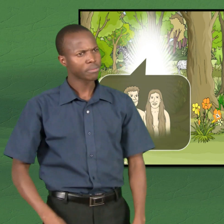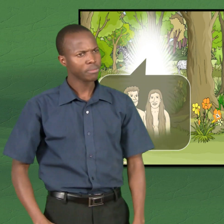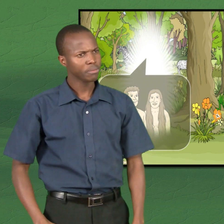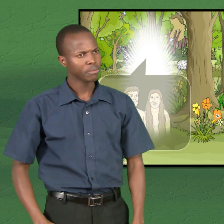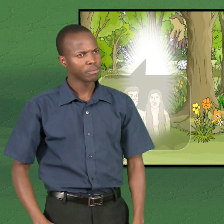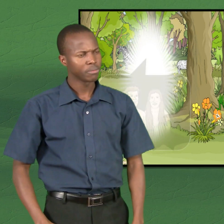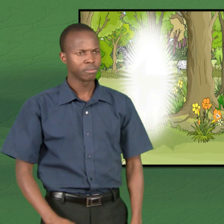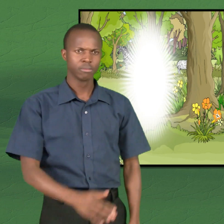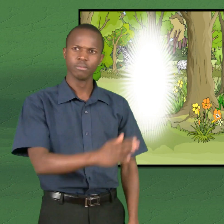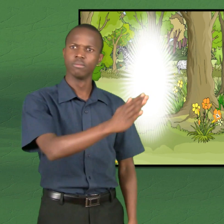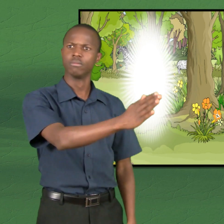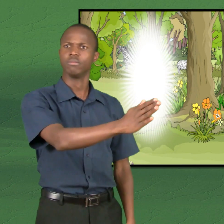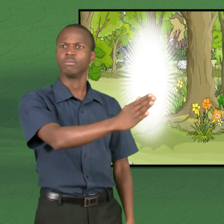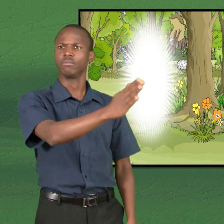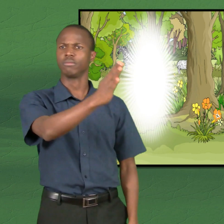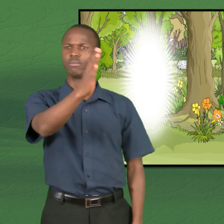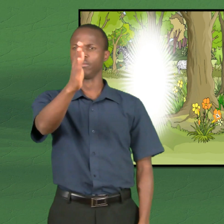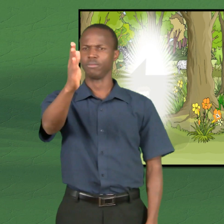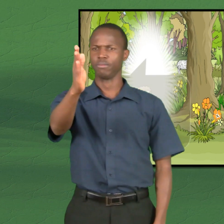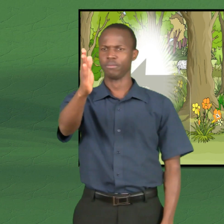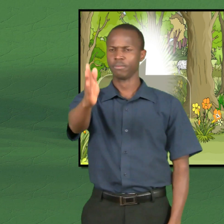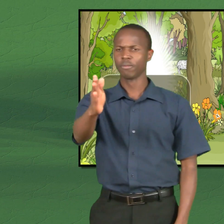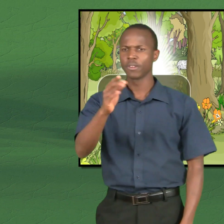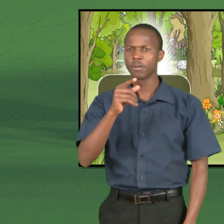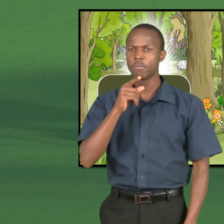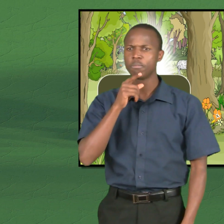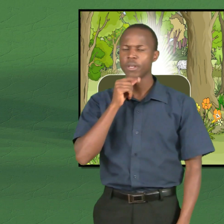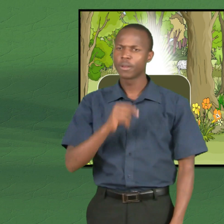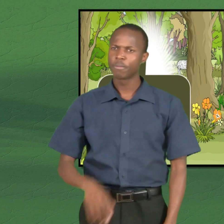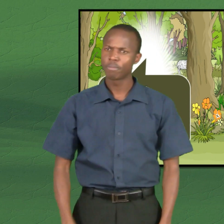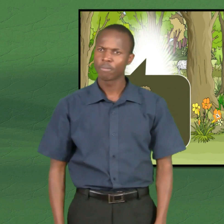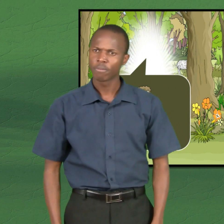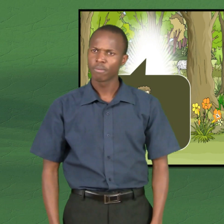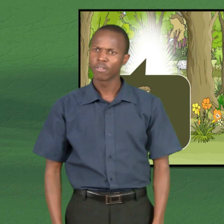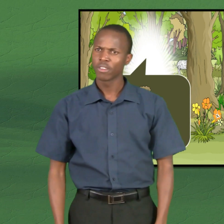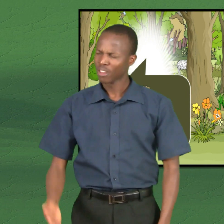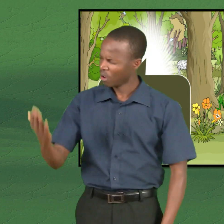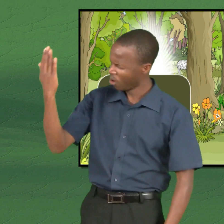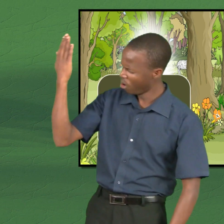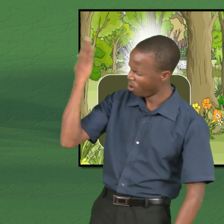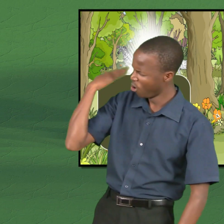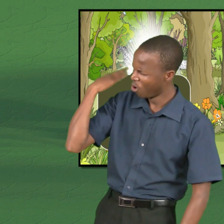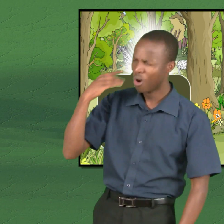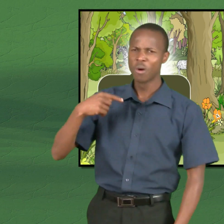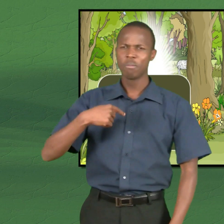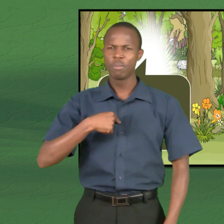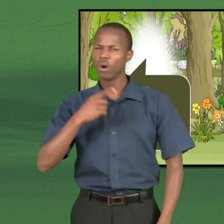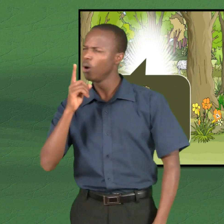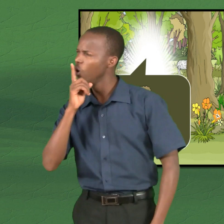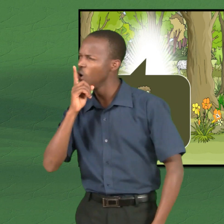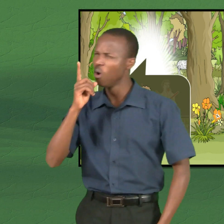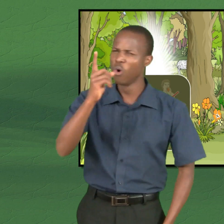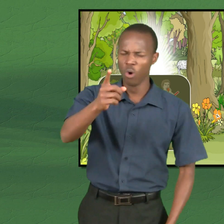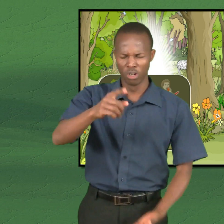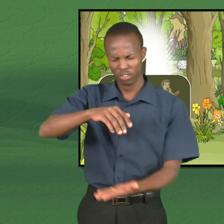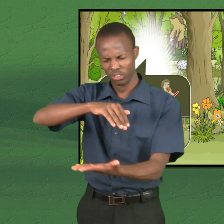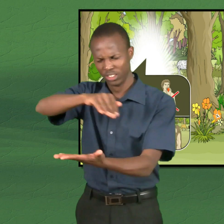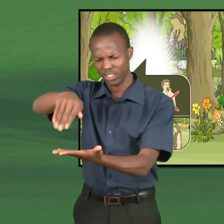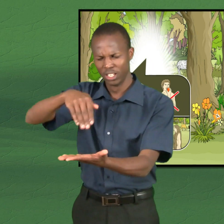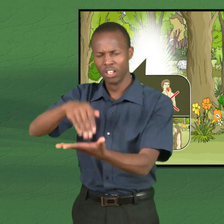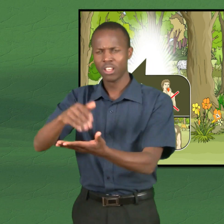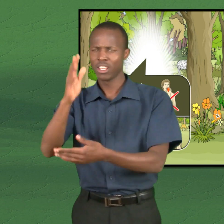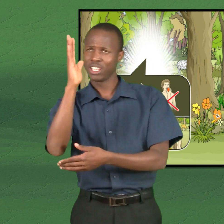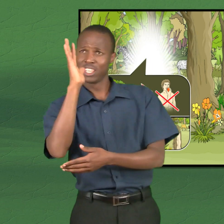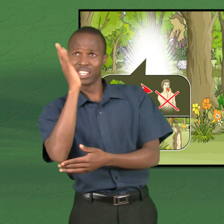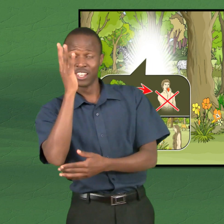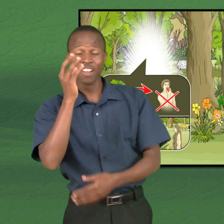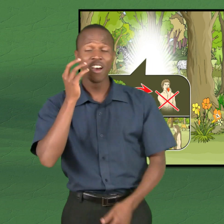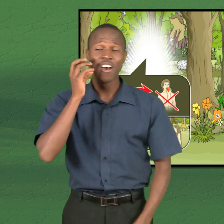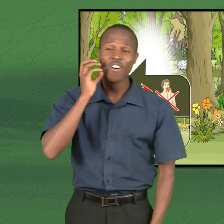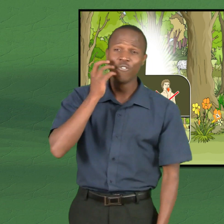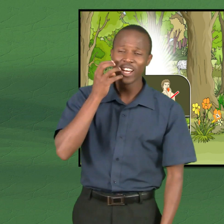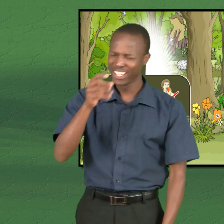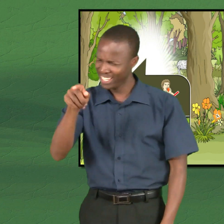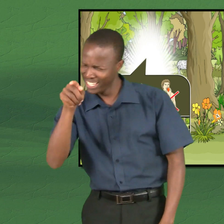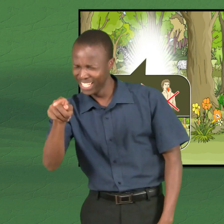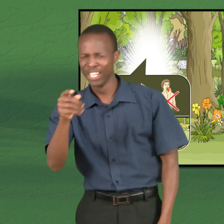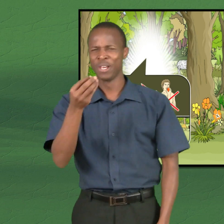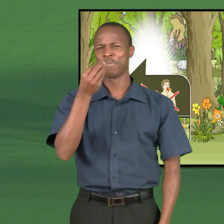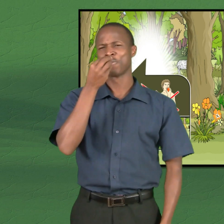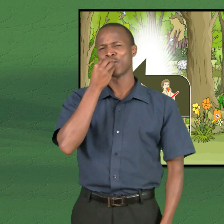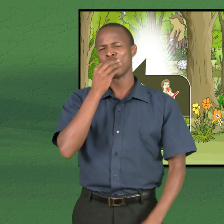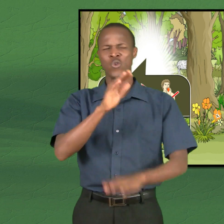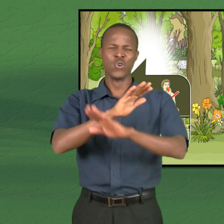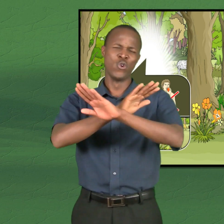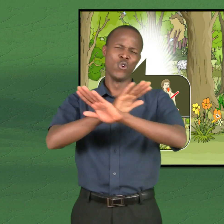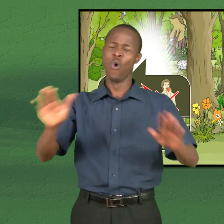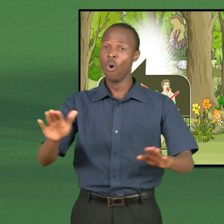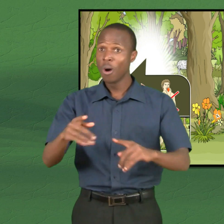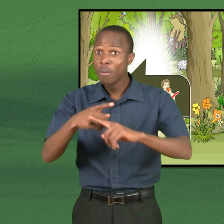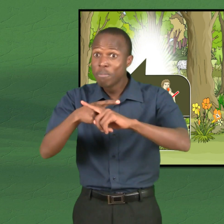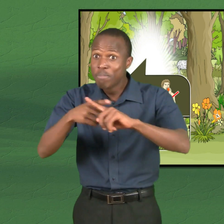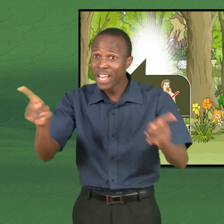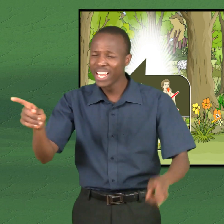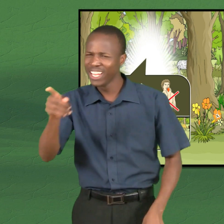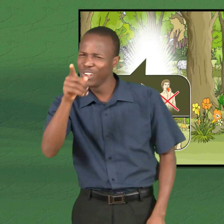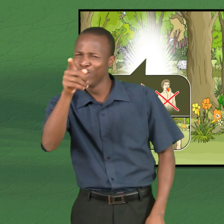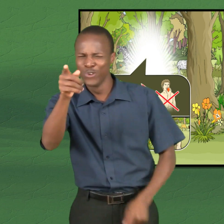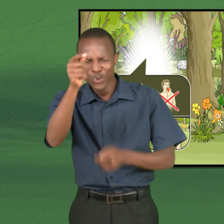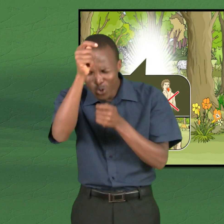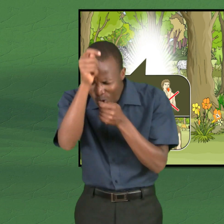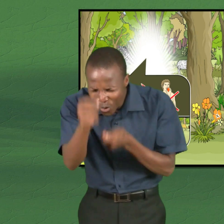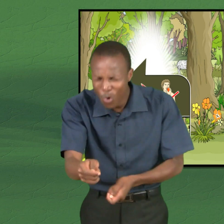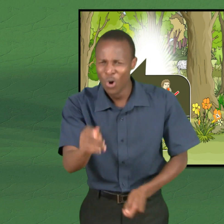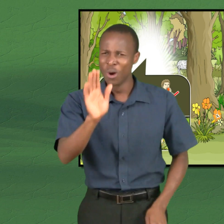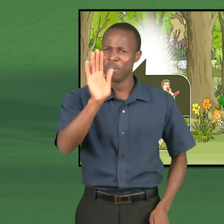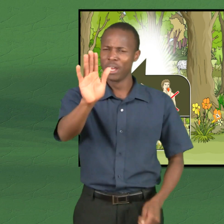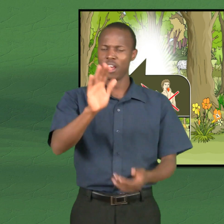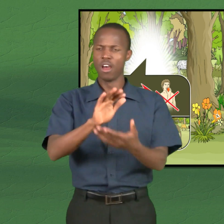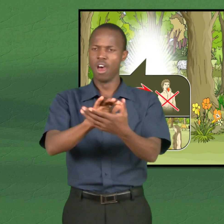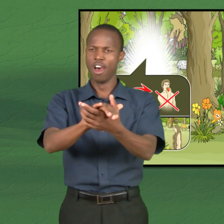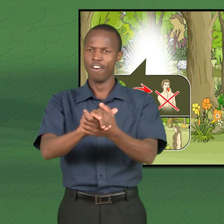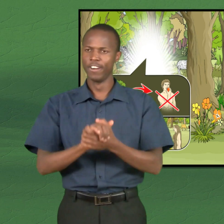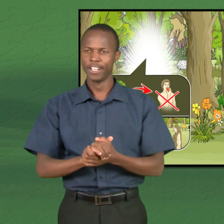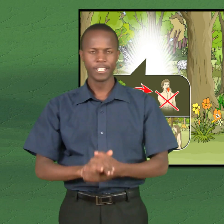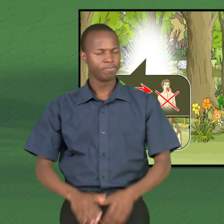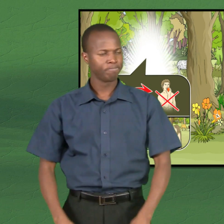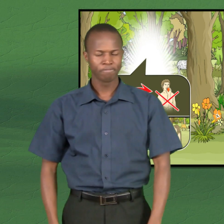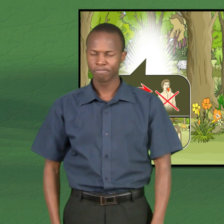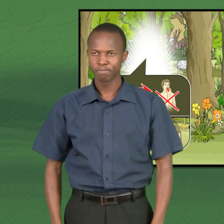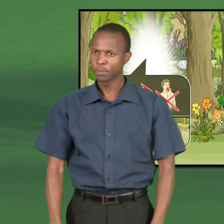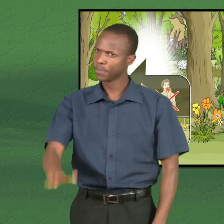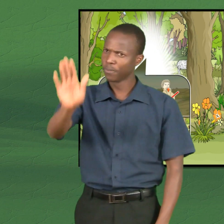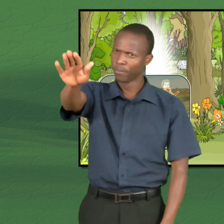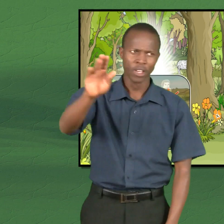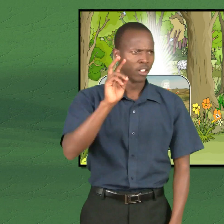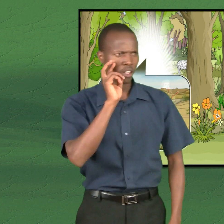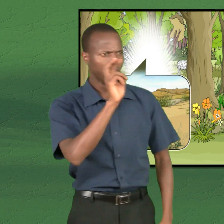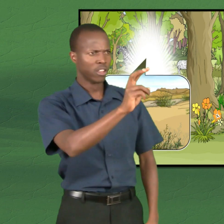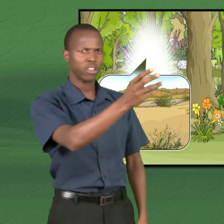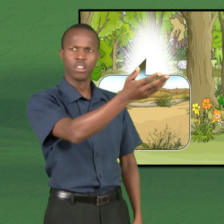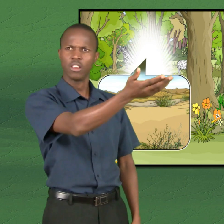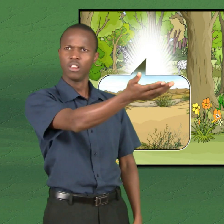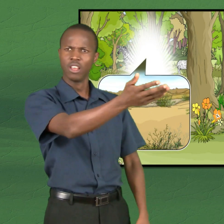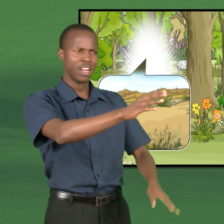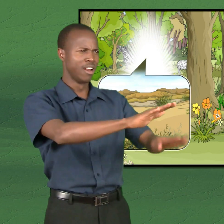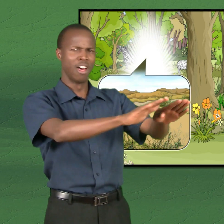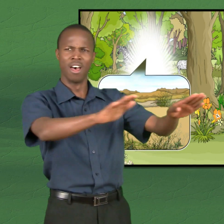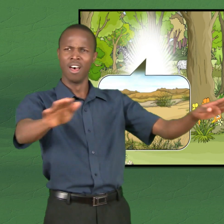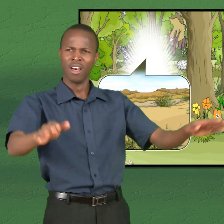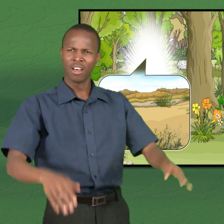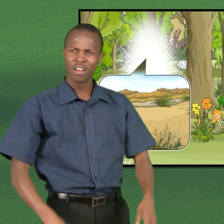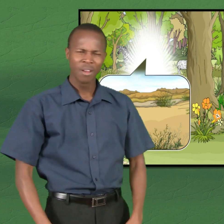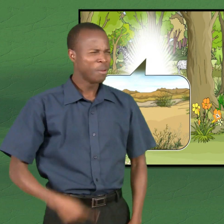Your desire will be for your husband, and he will rule over you.”